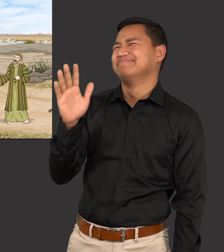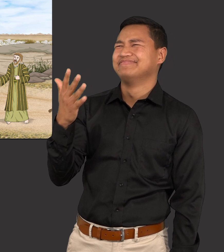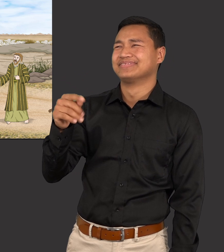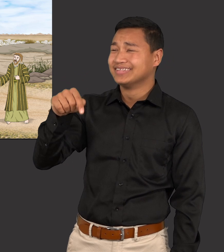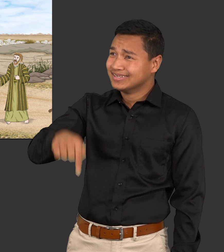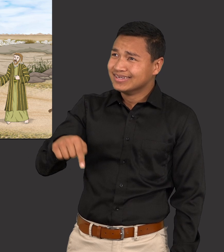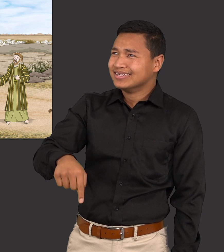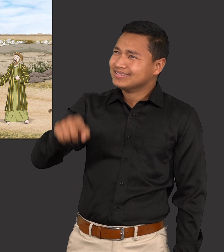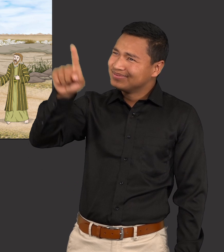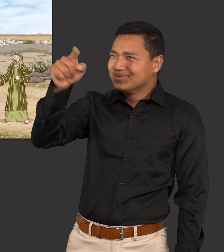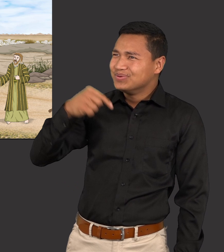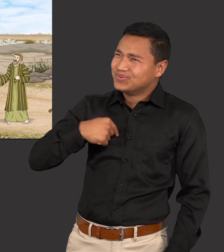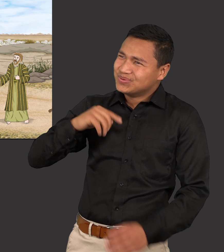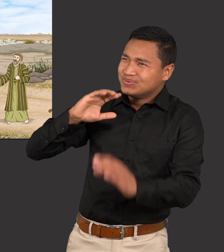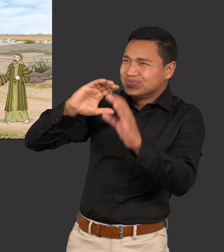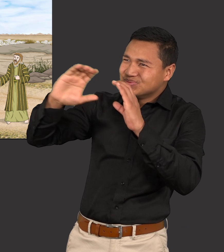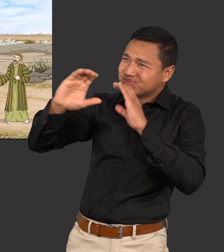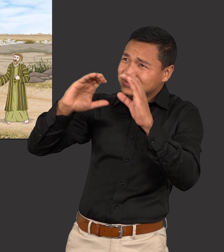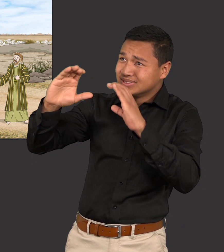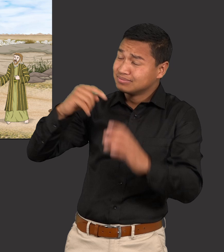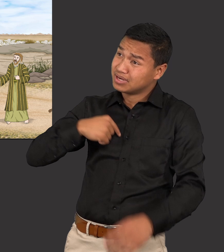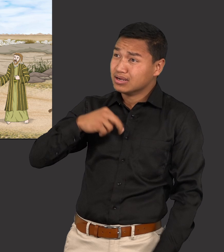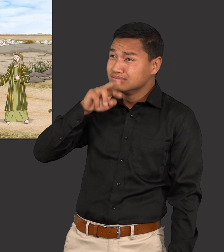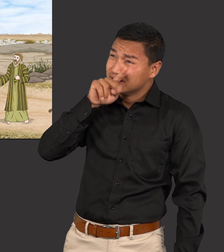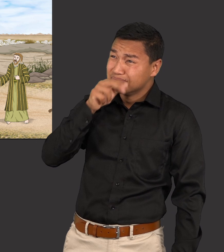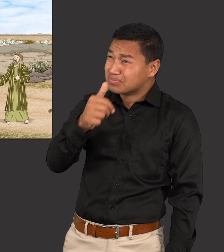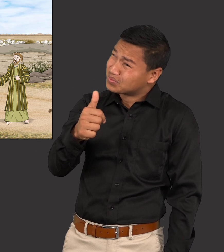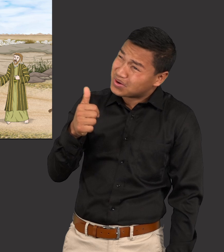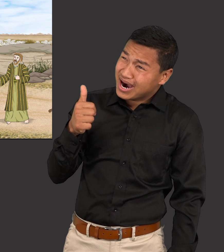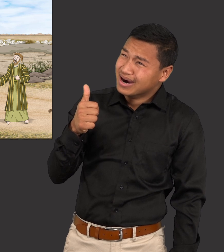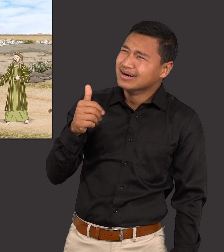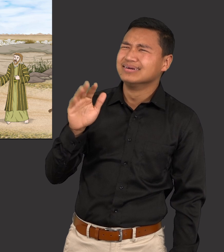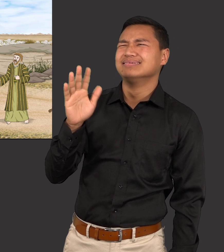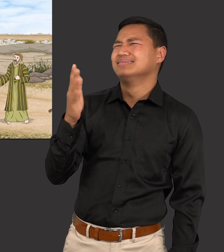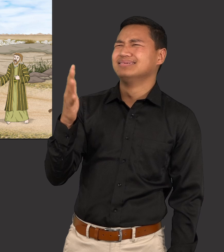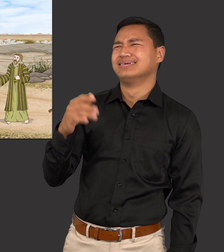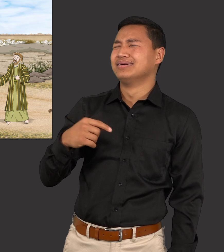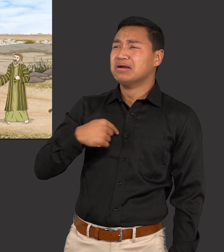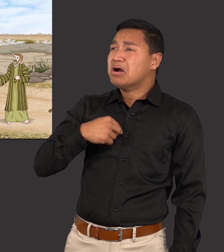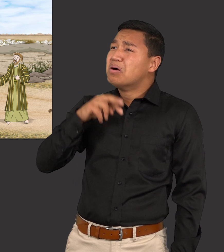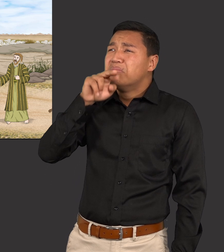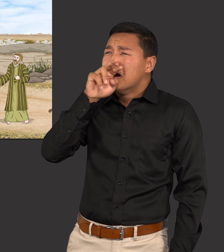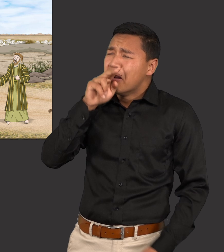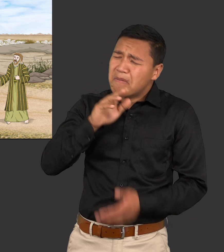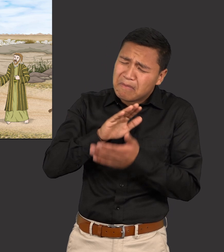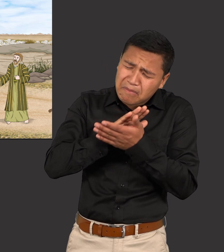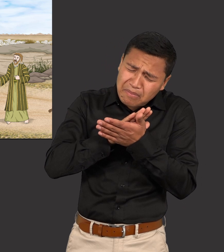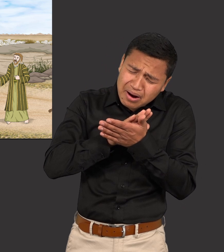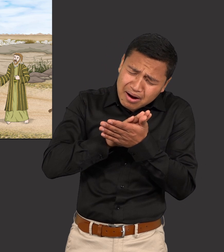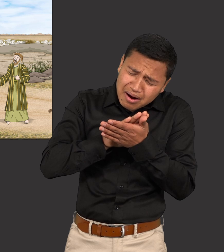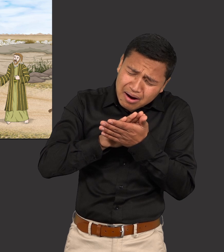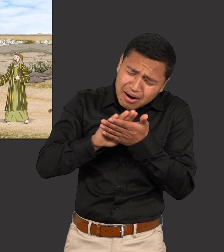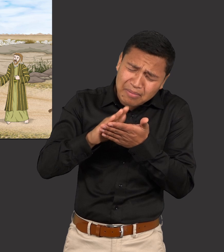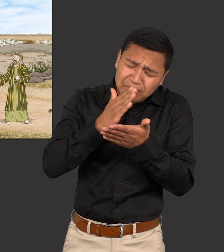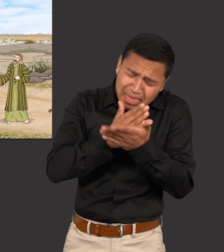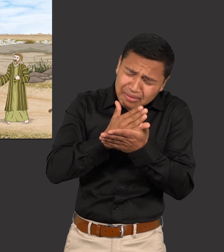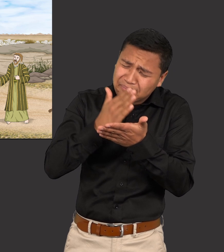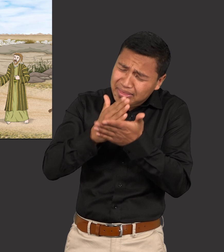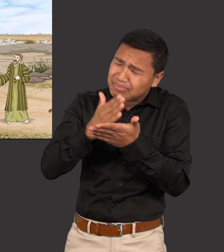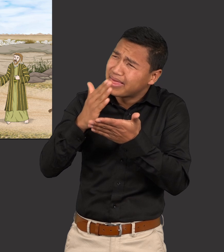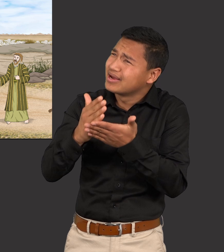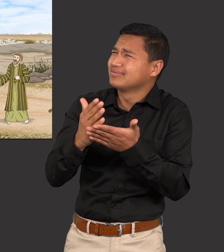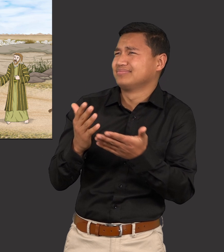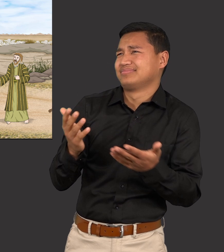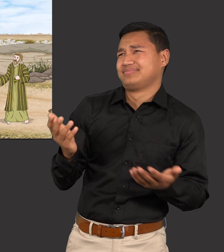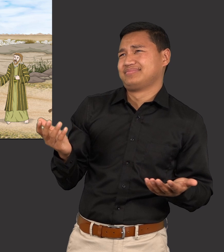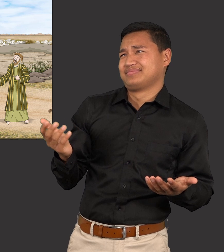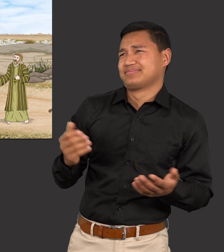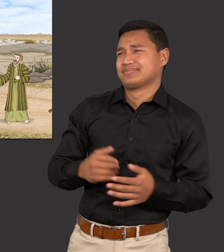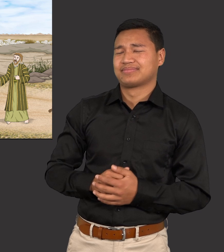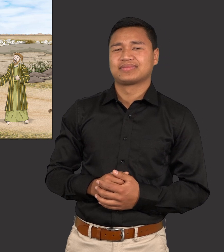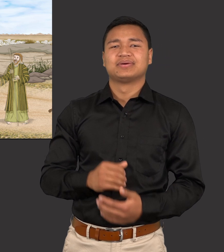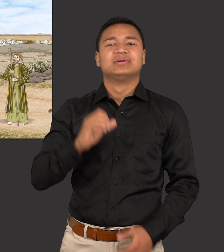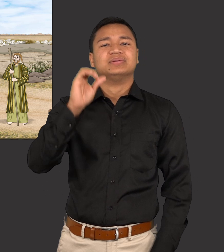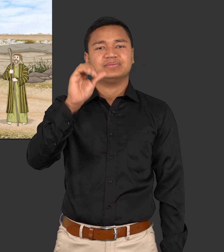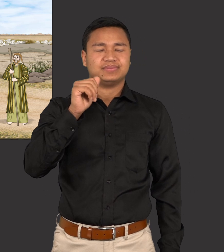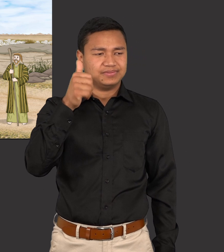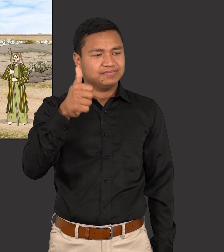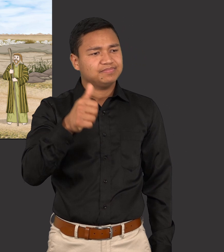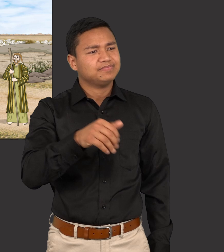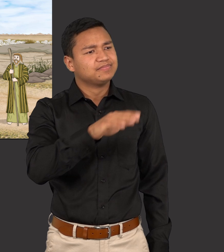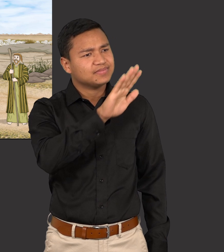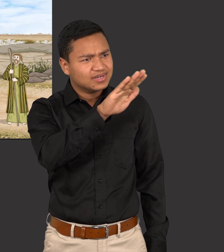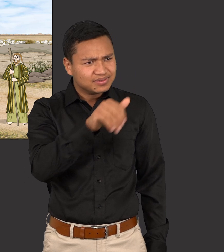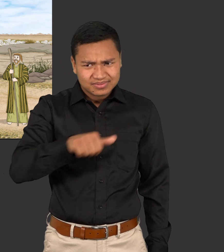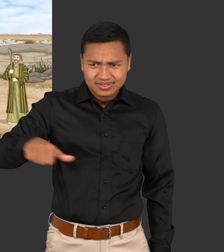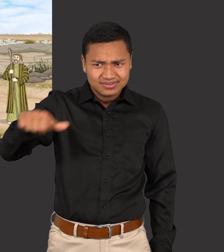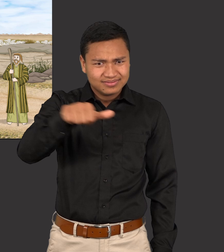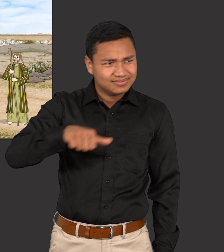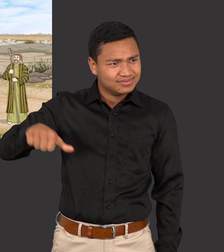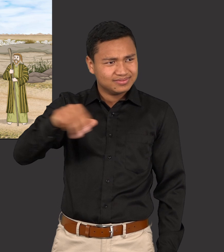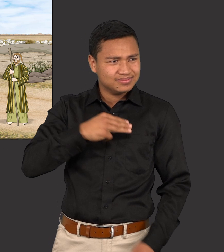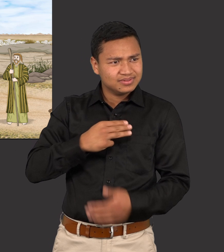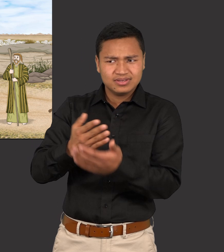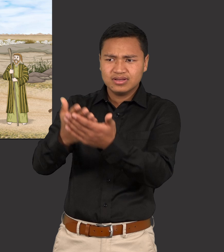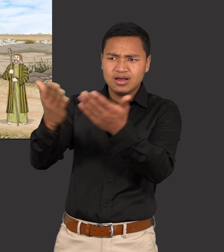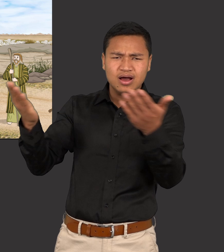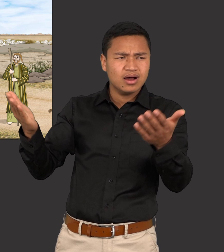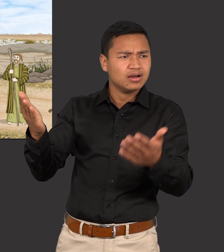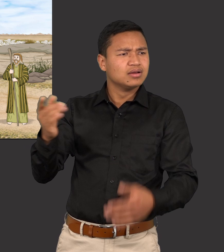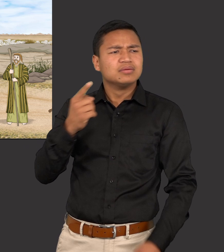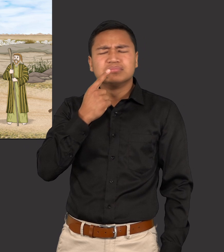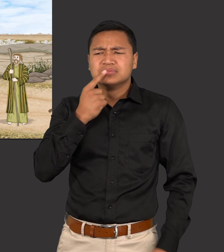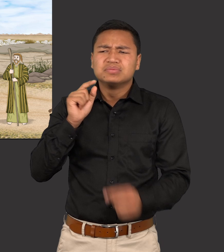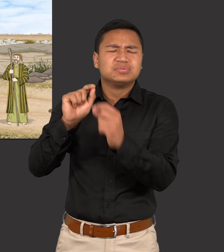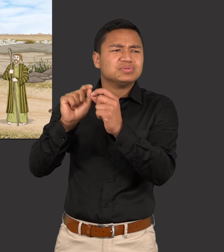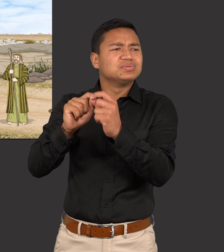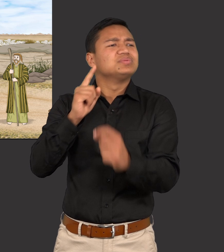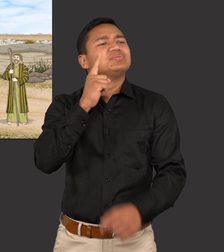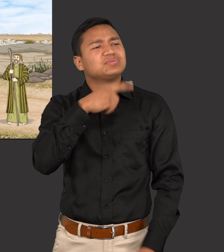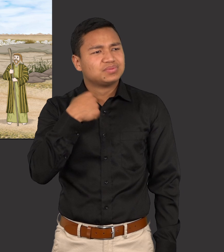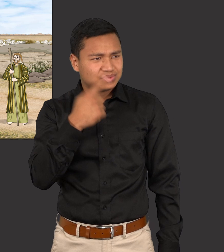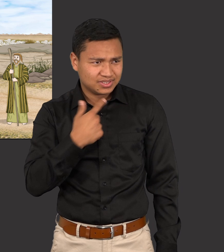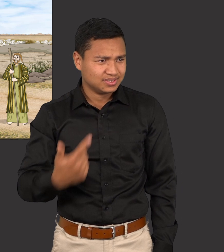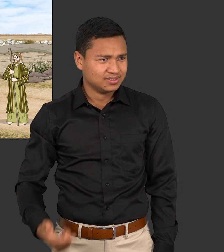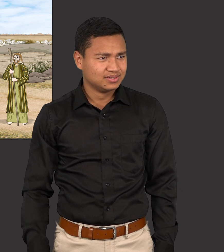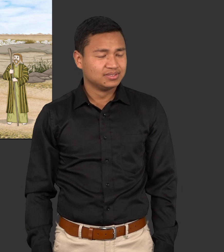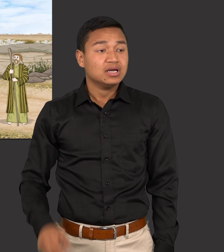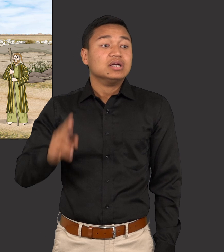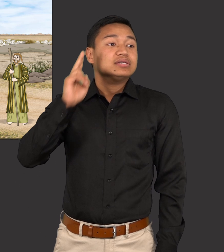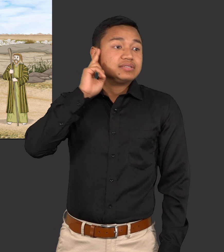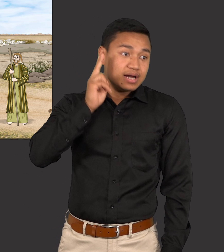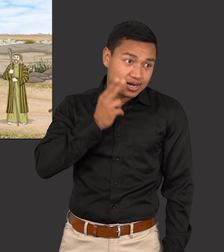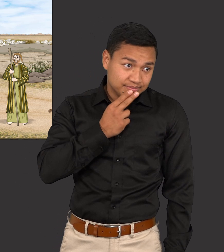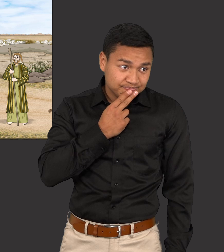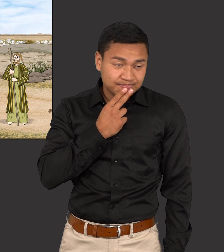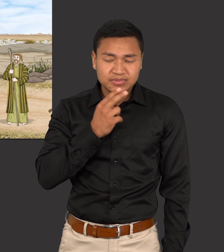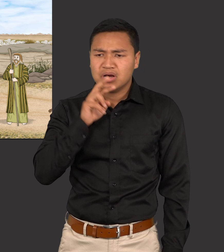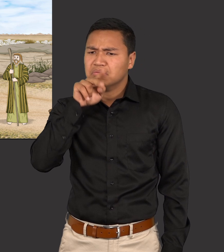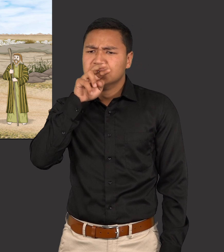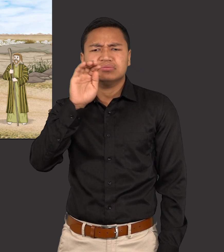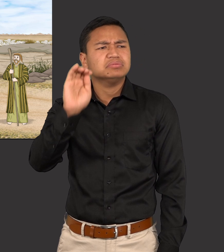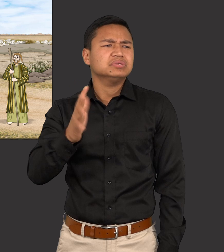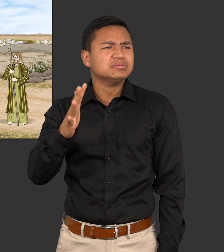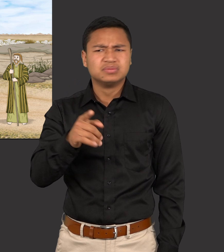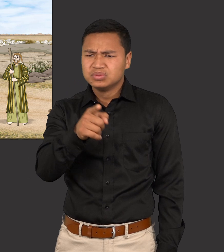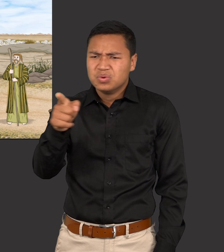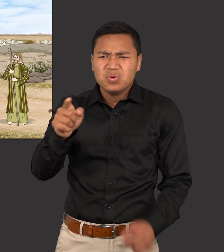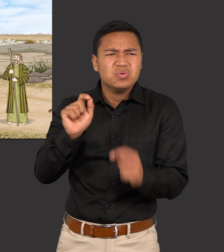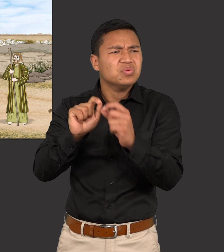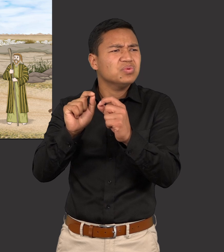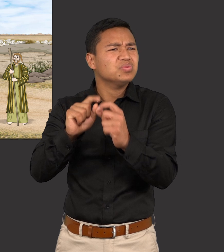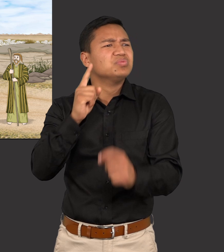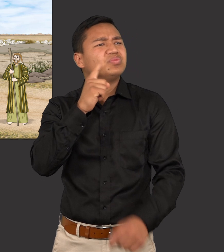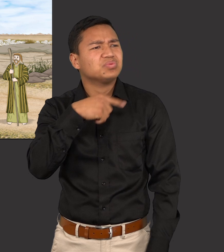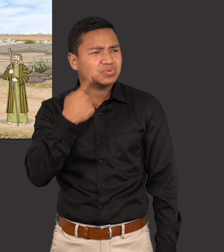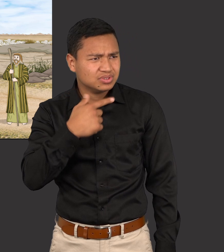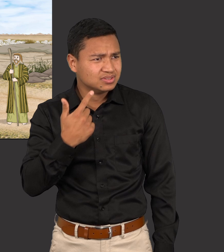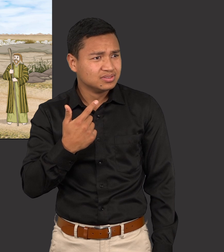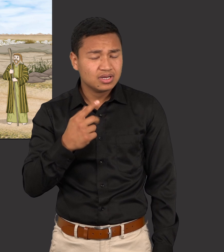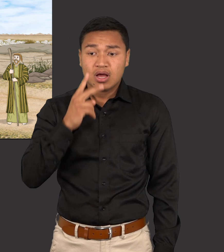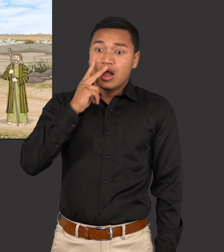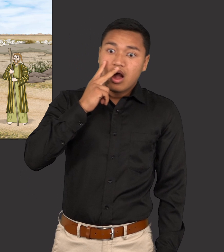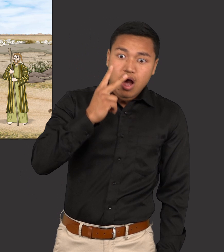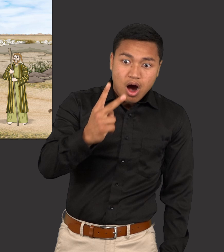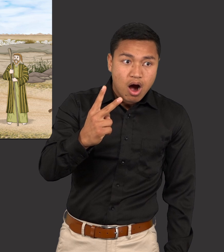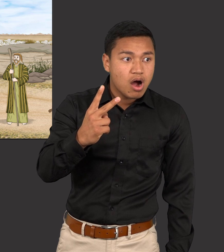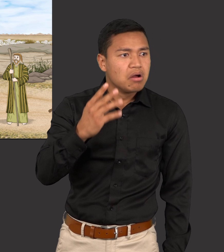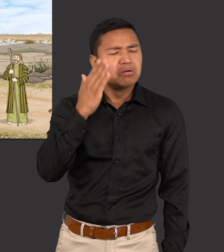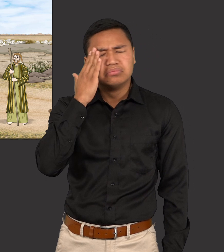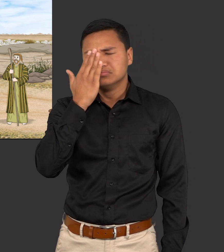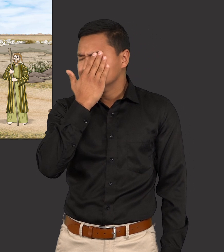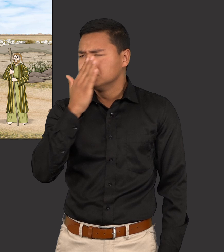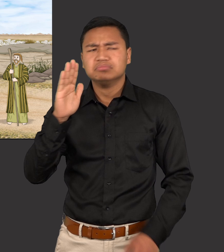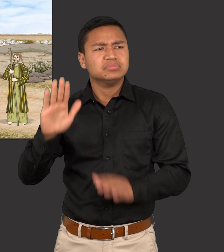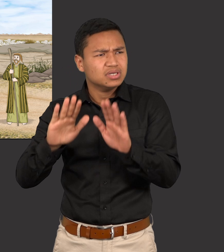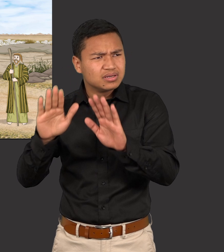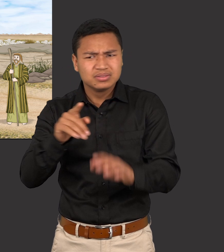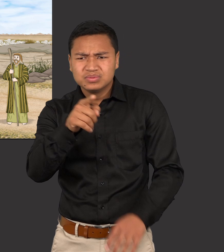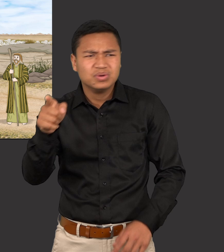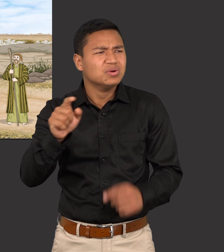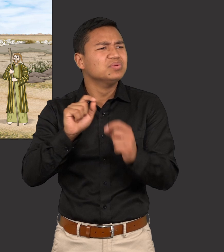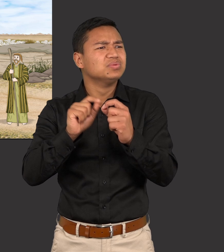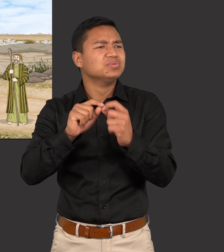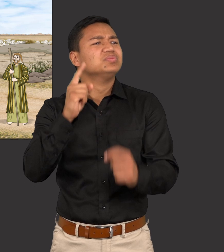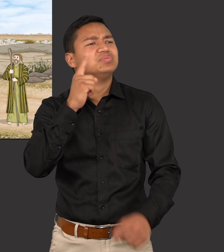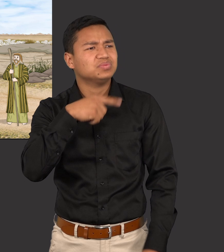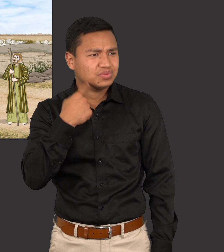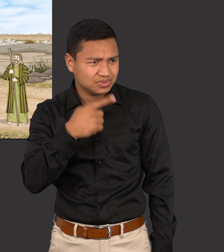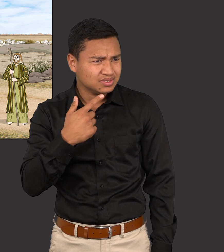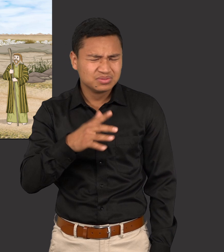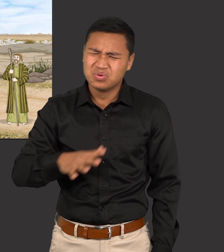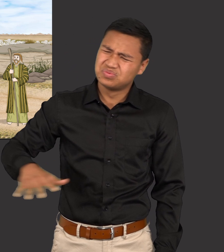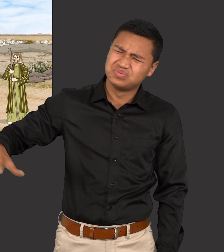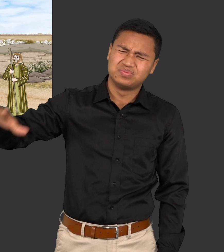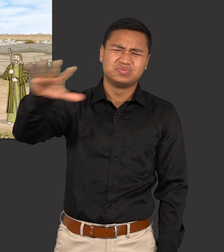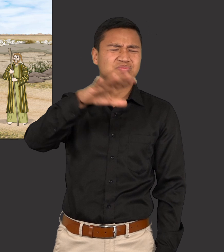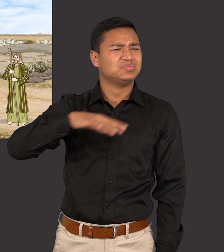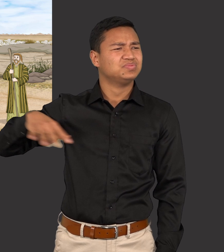“Please, Lord,” Moses replied, “I have never been eloquent, neither in the past nor since You have spoken to Your servant, for I am slow of speech and tongue.”